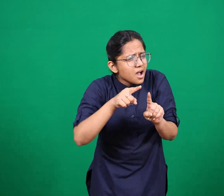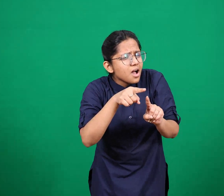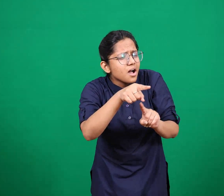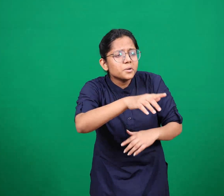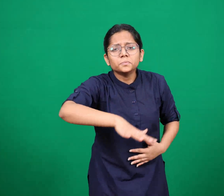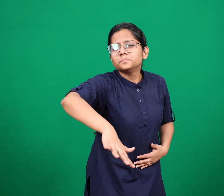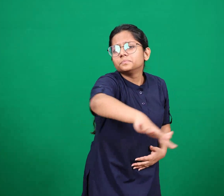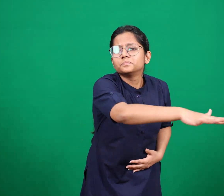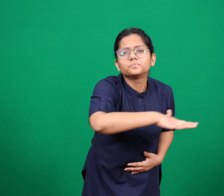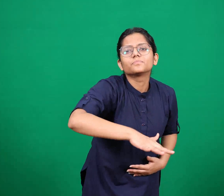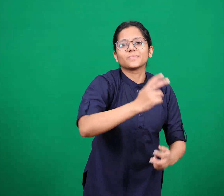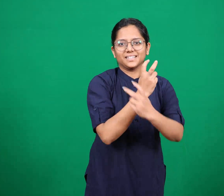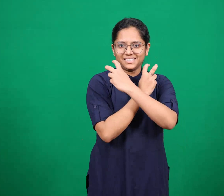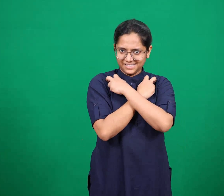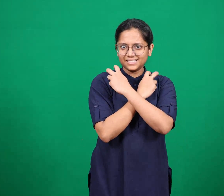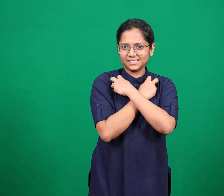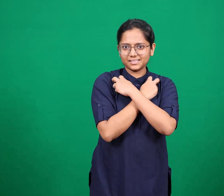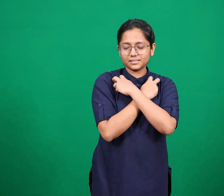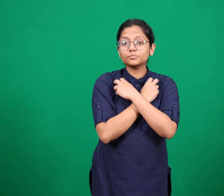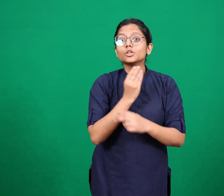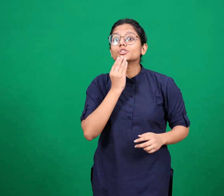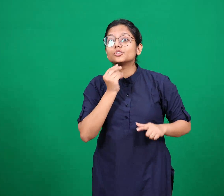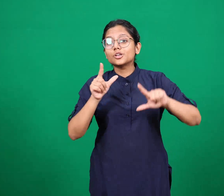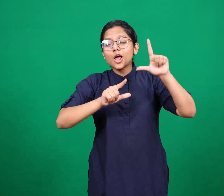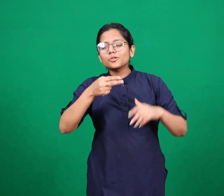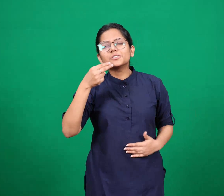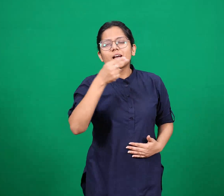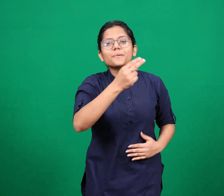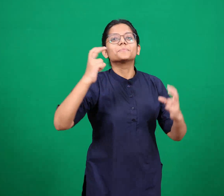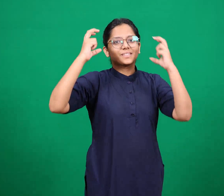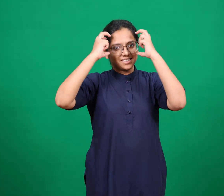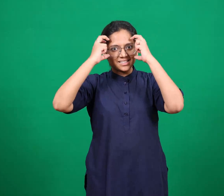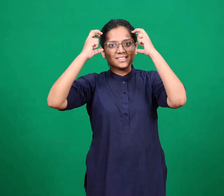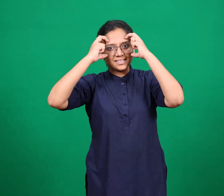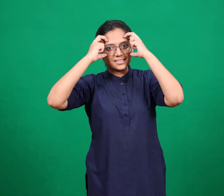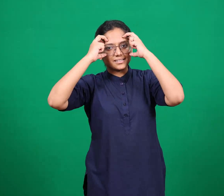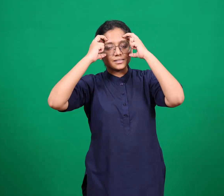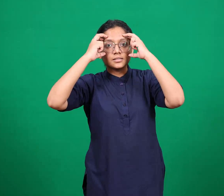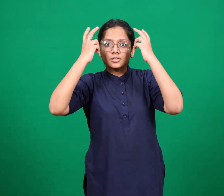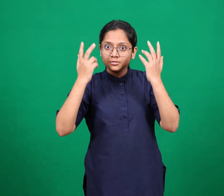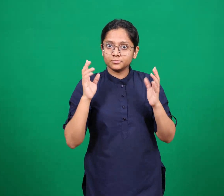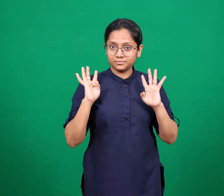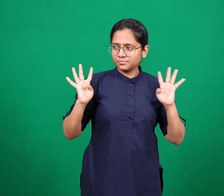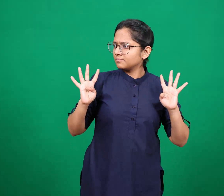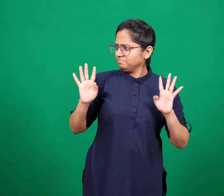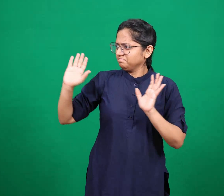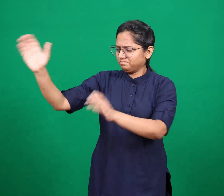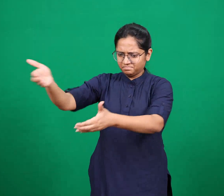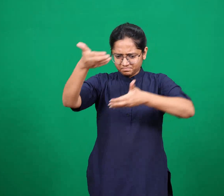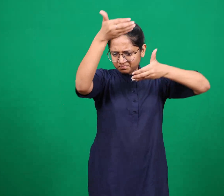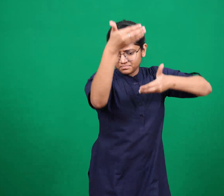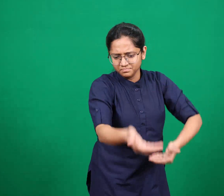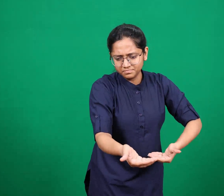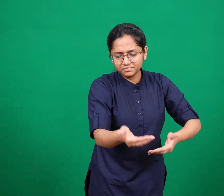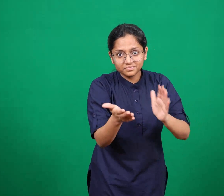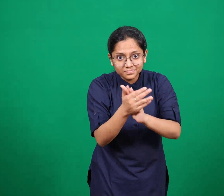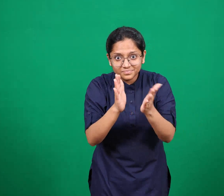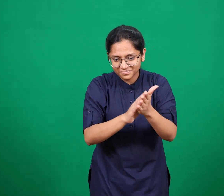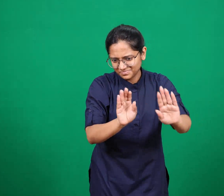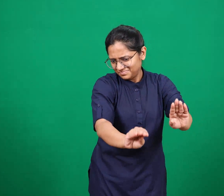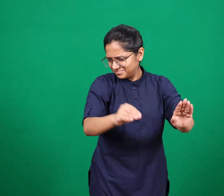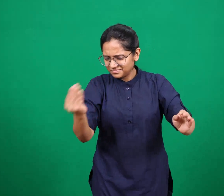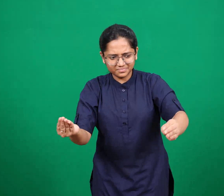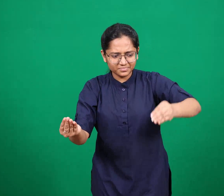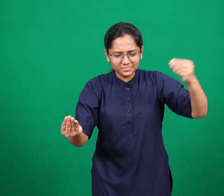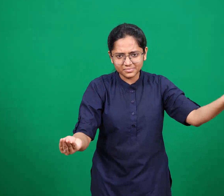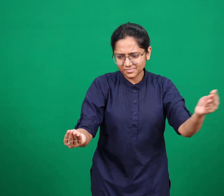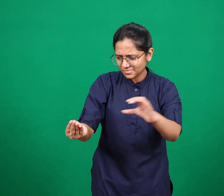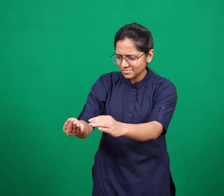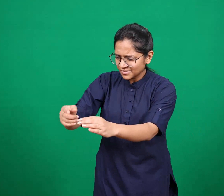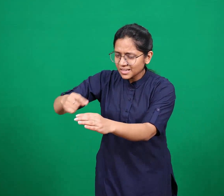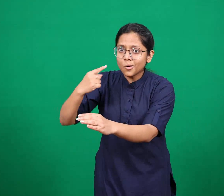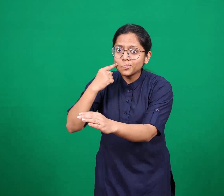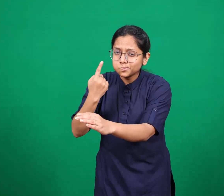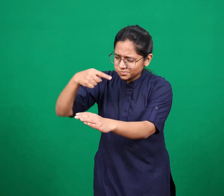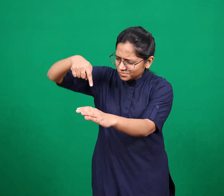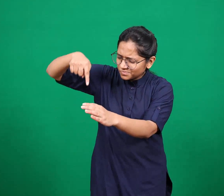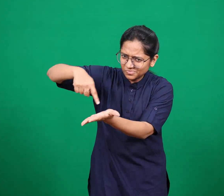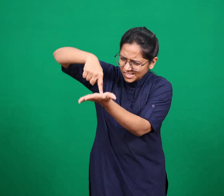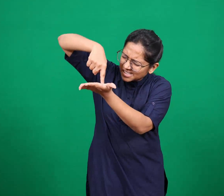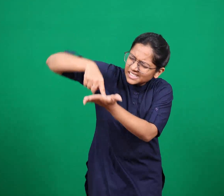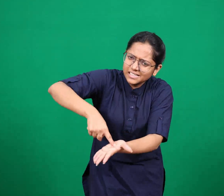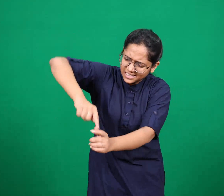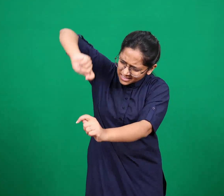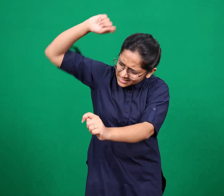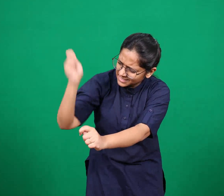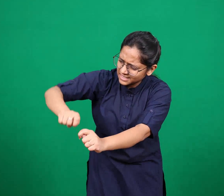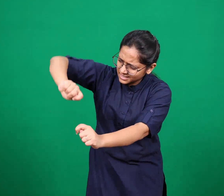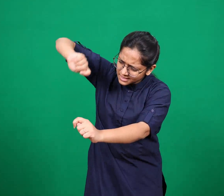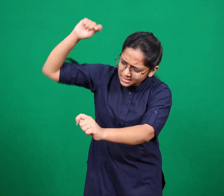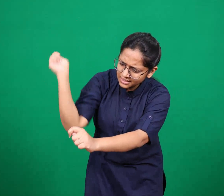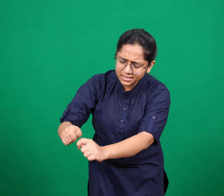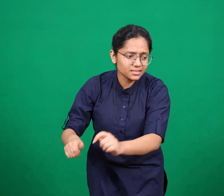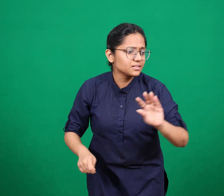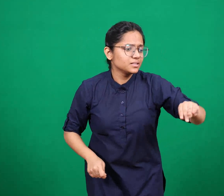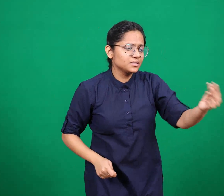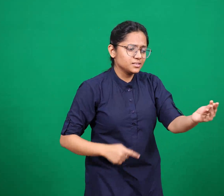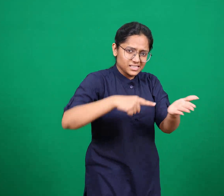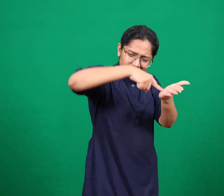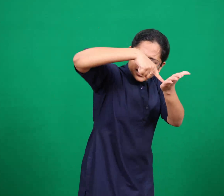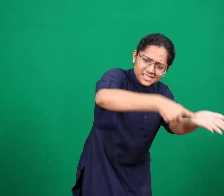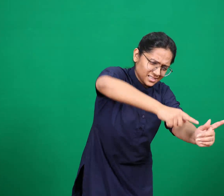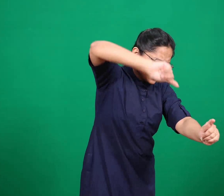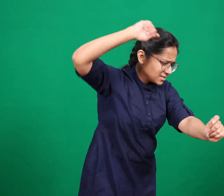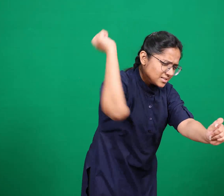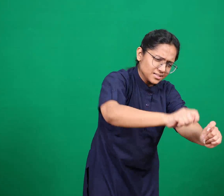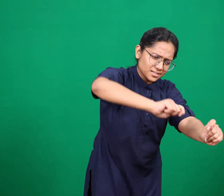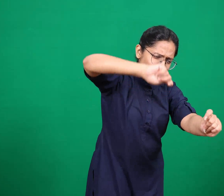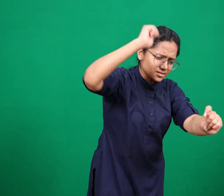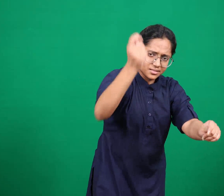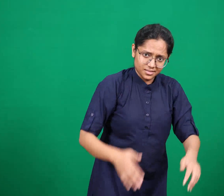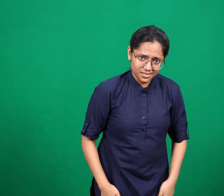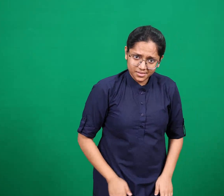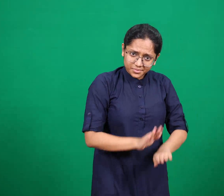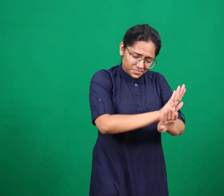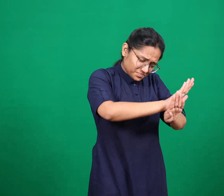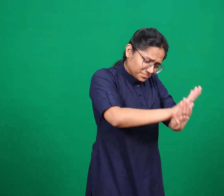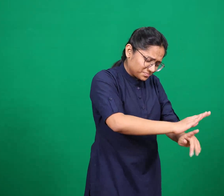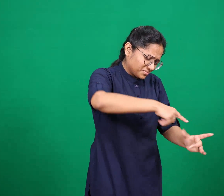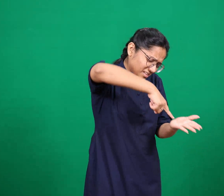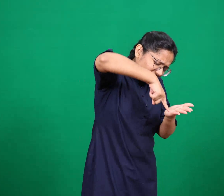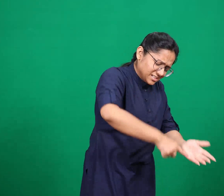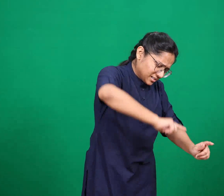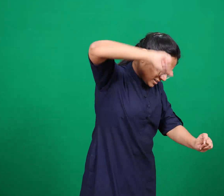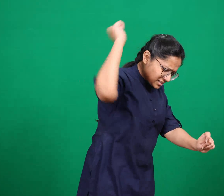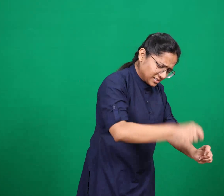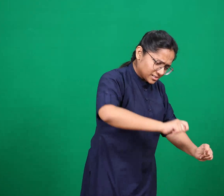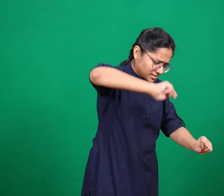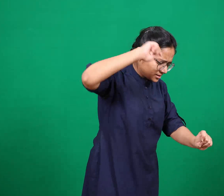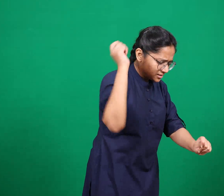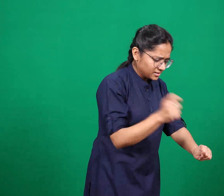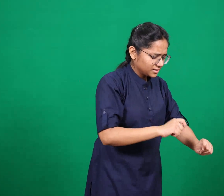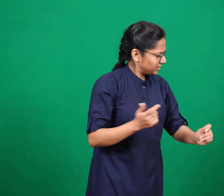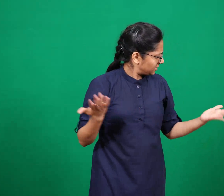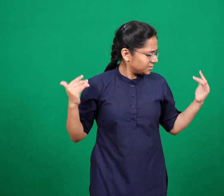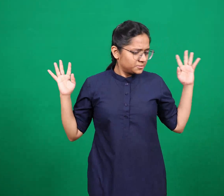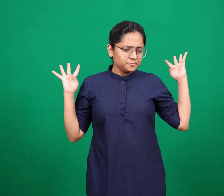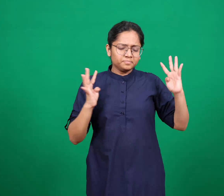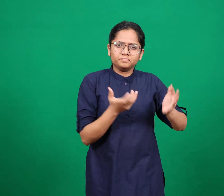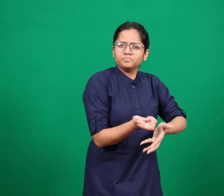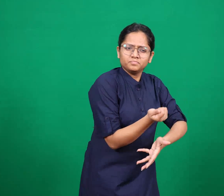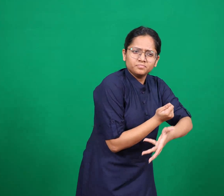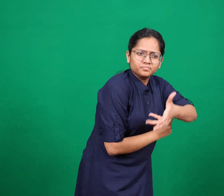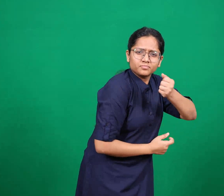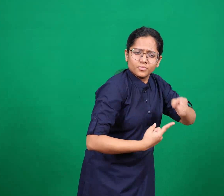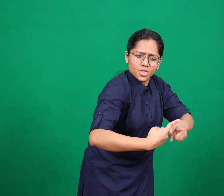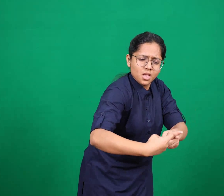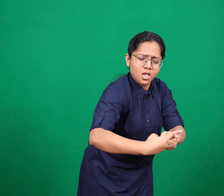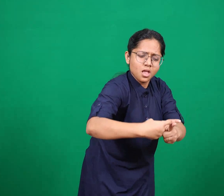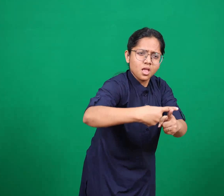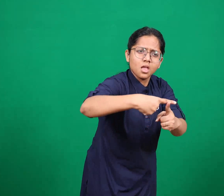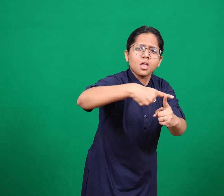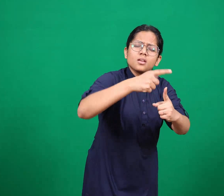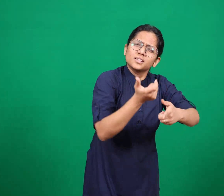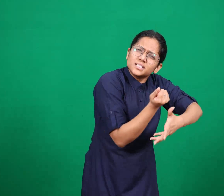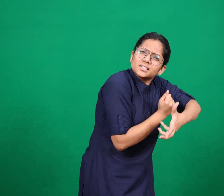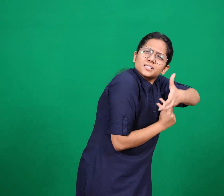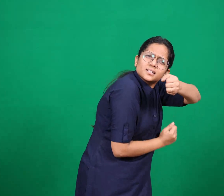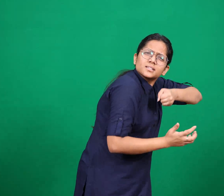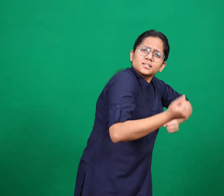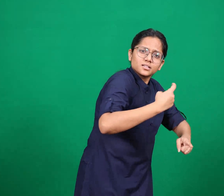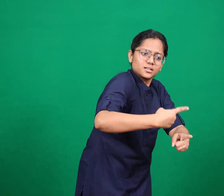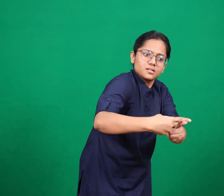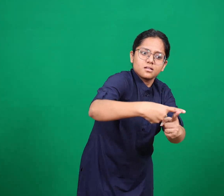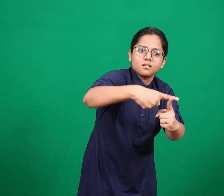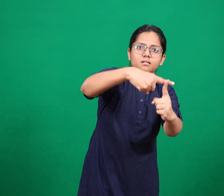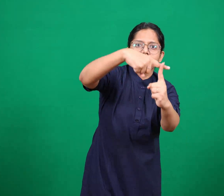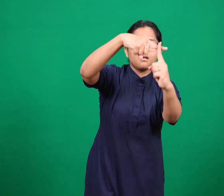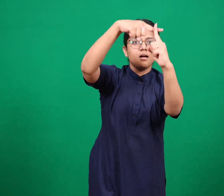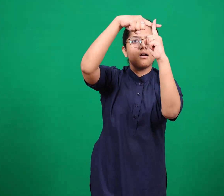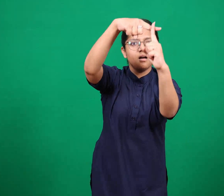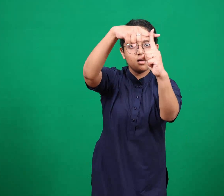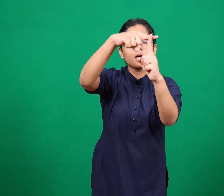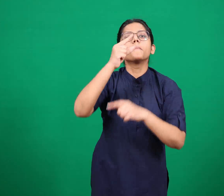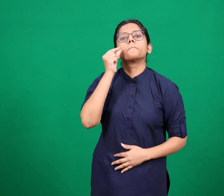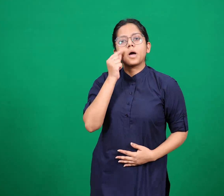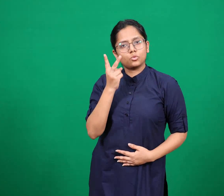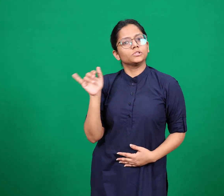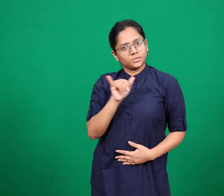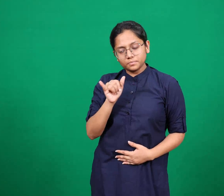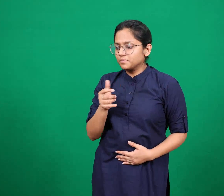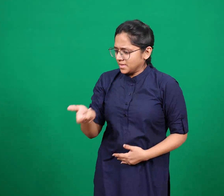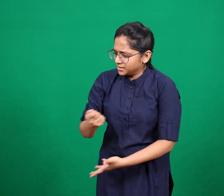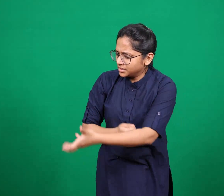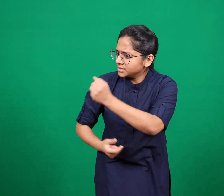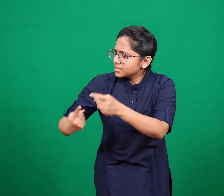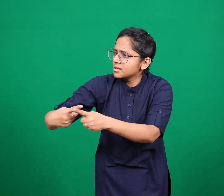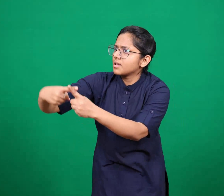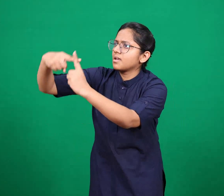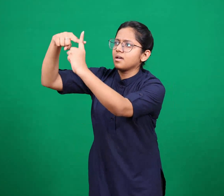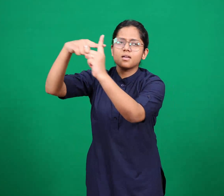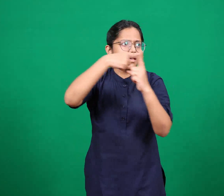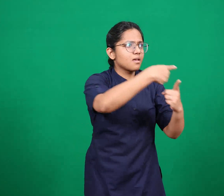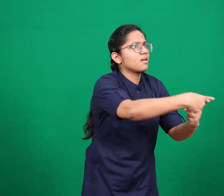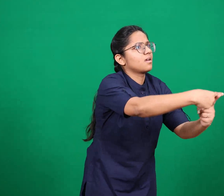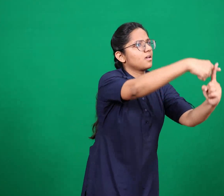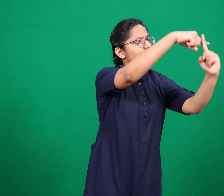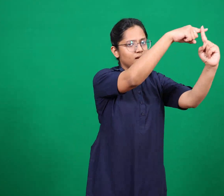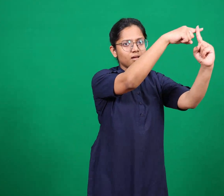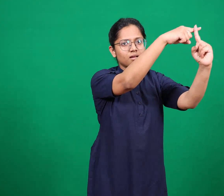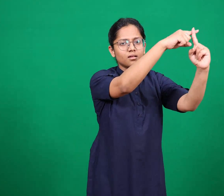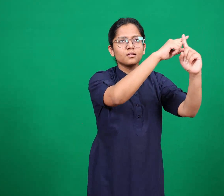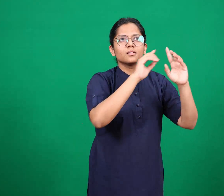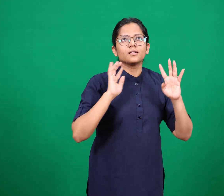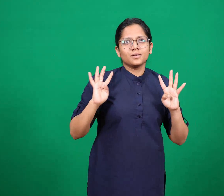There they crucified Him, and with Him two others, one on each side, with Jesus in the middle. Pilate also had a notice posted on the cross.